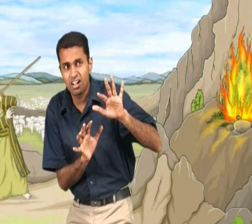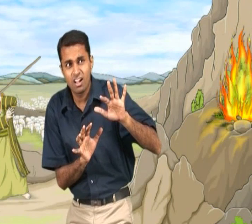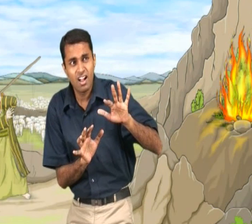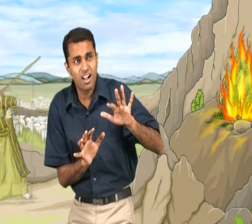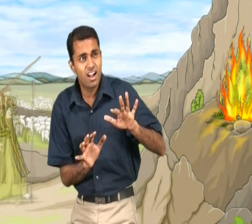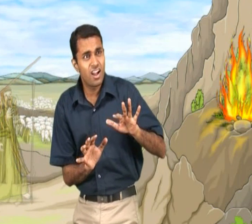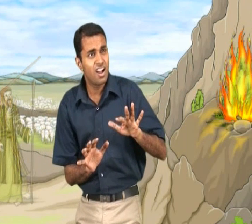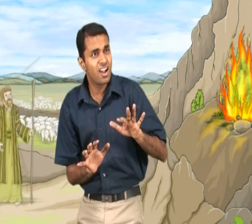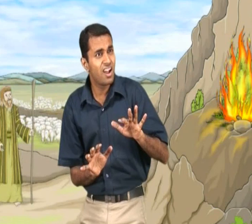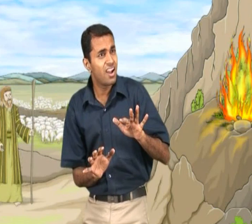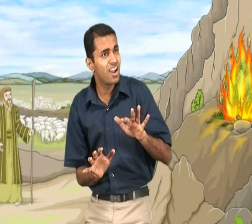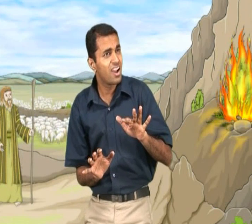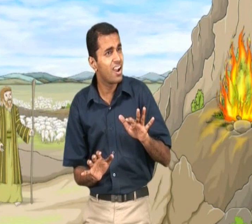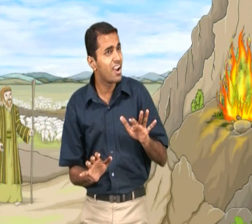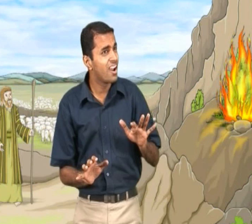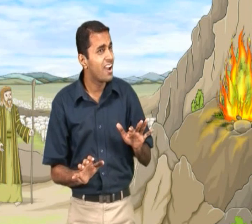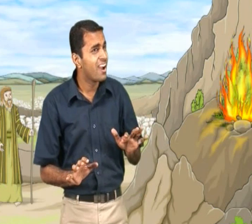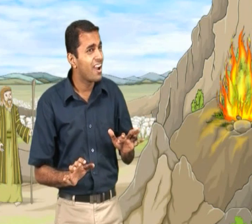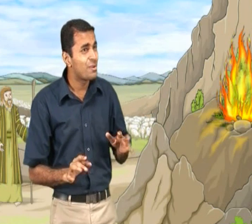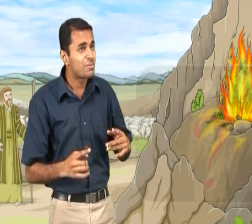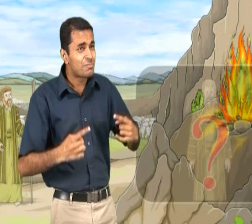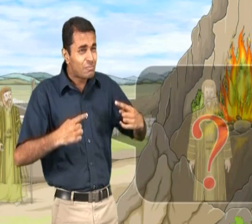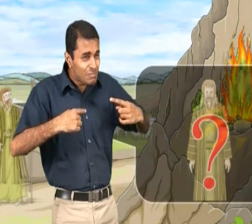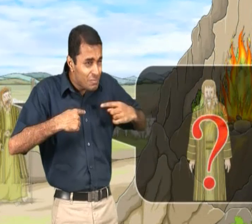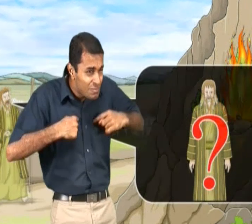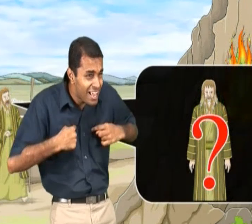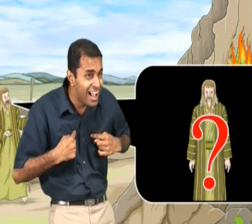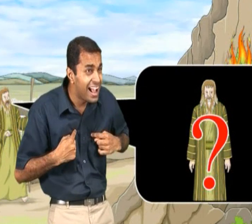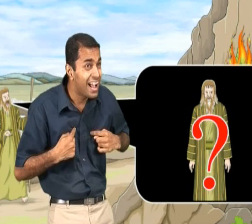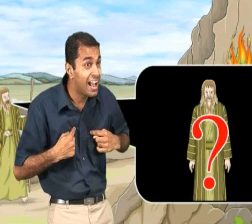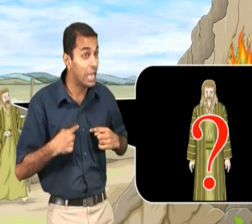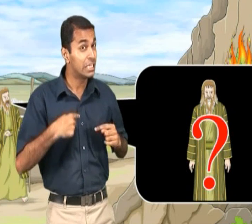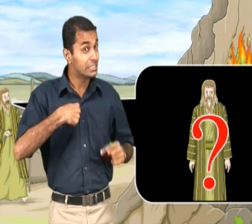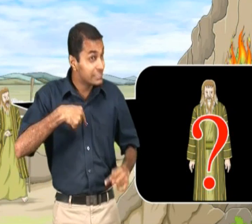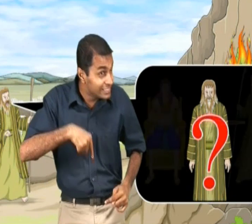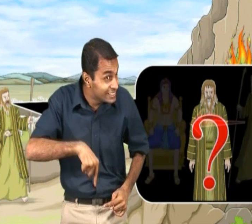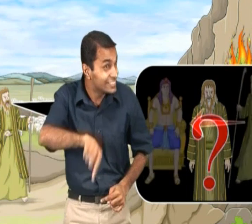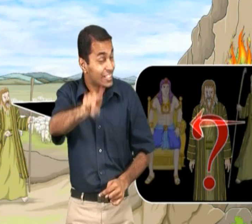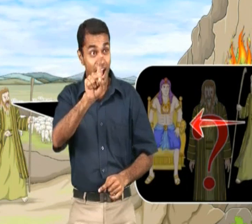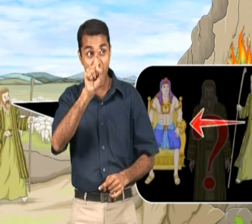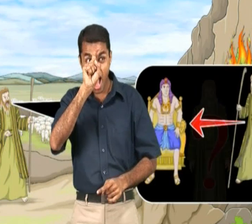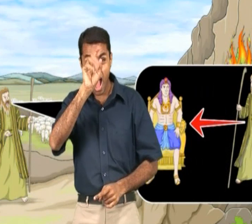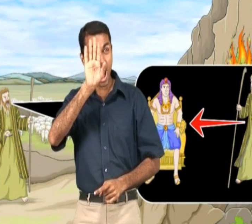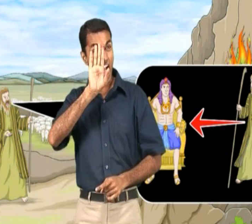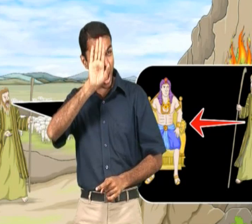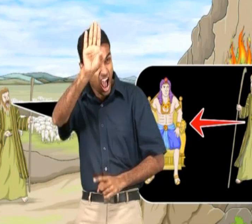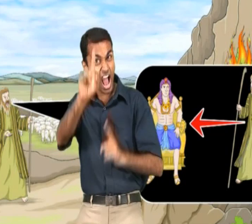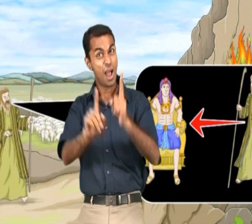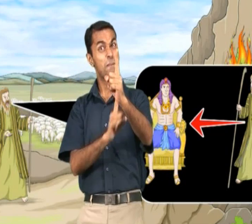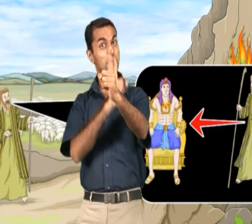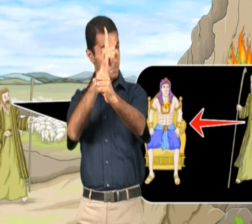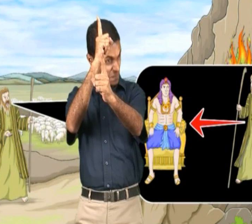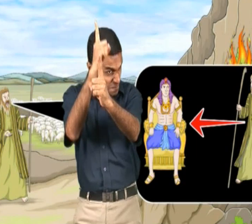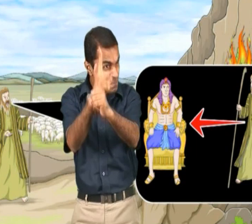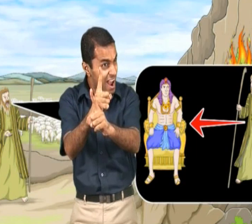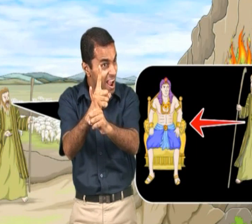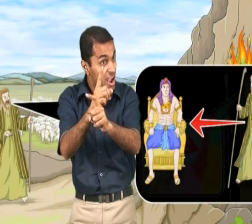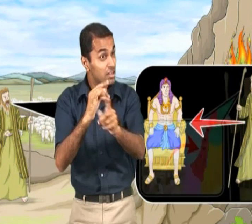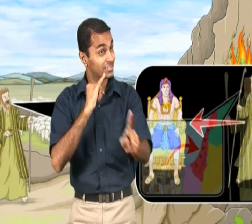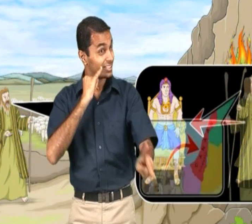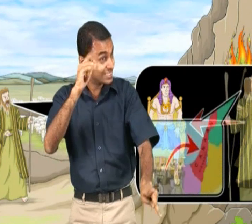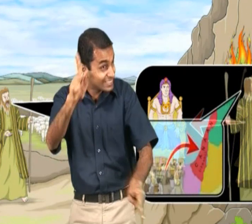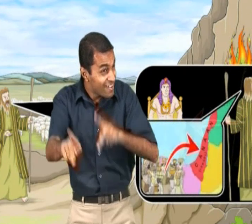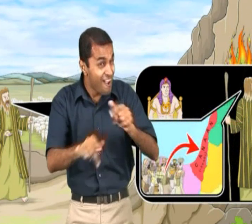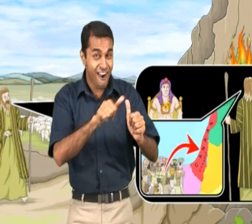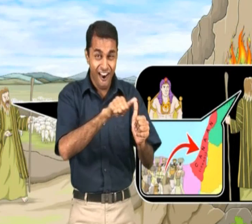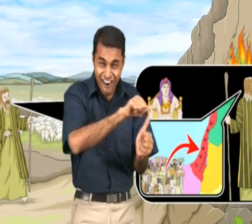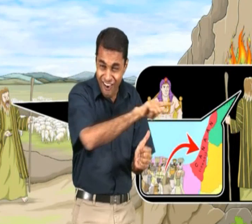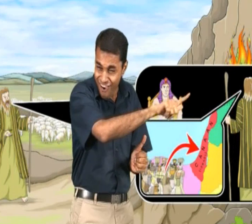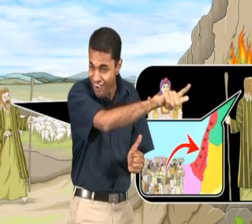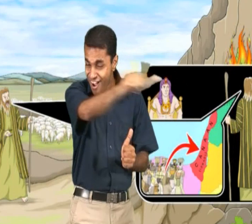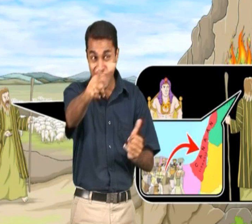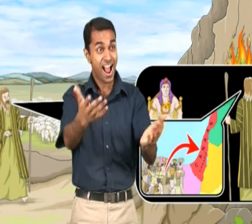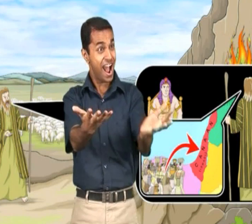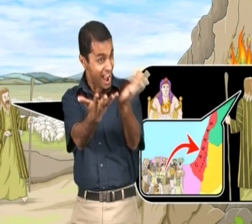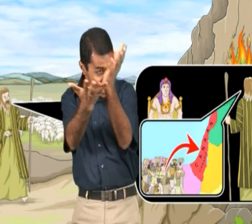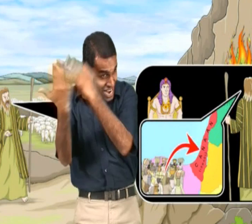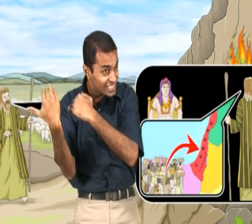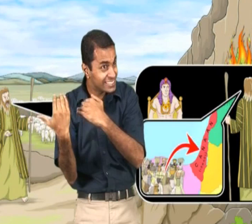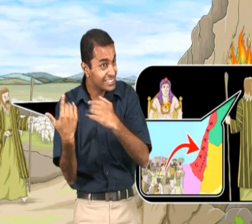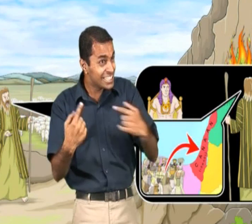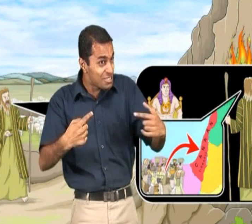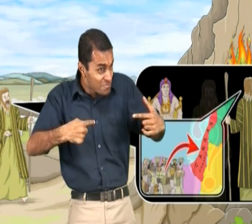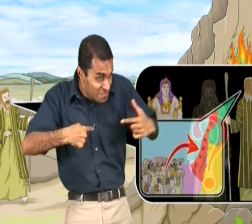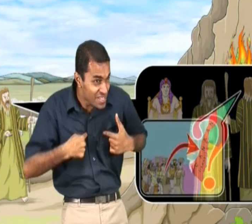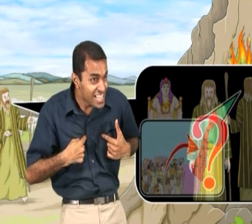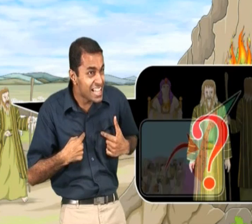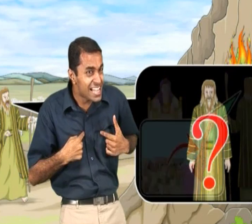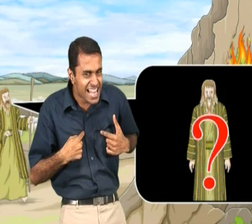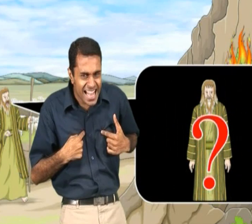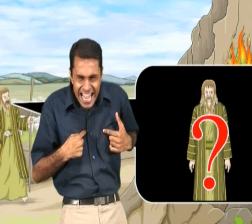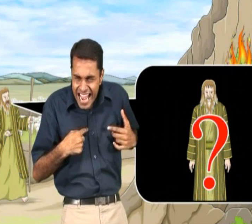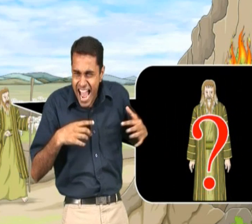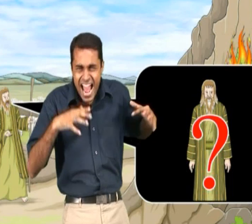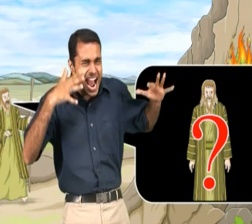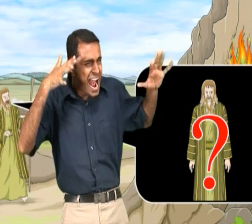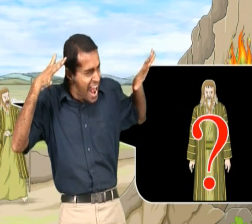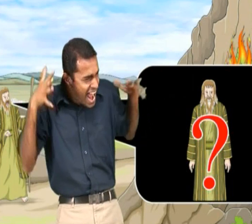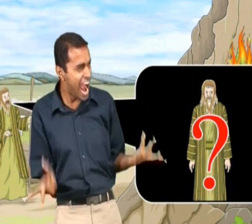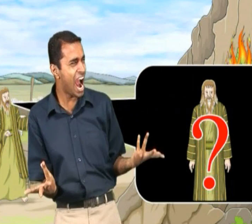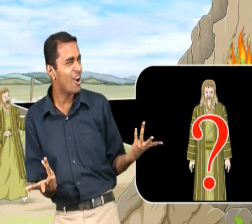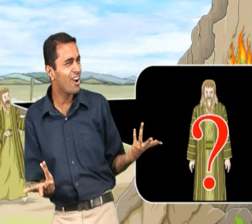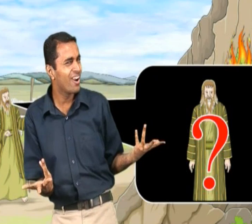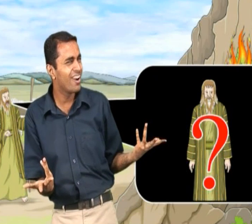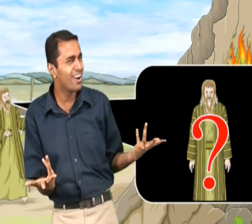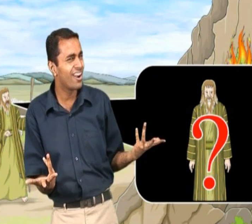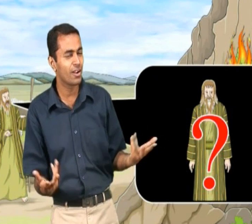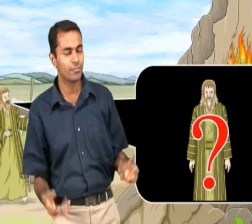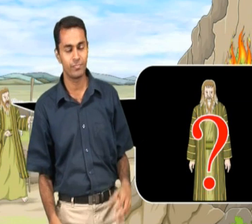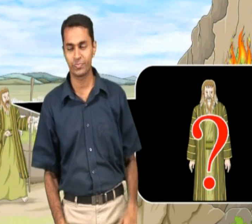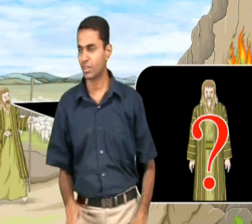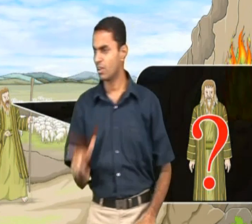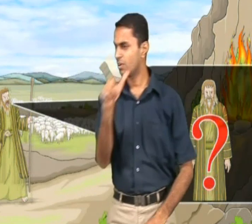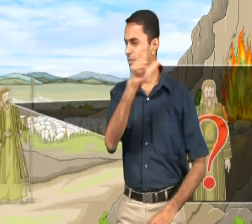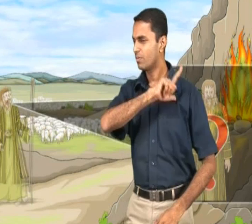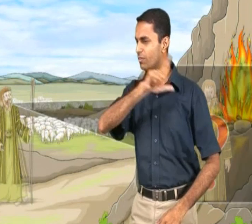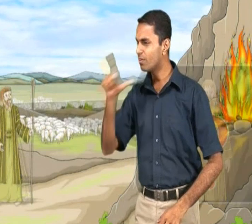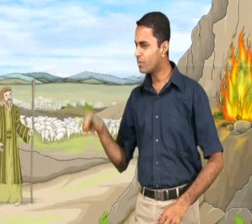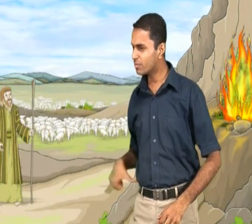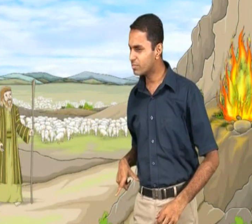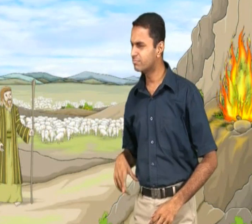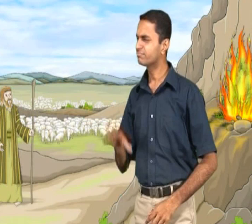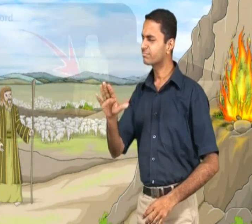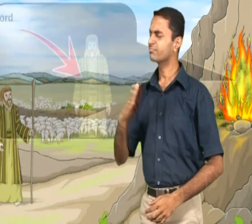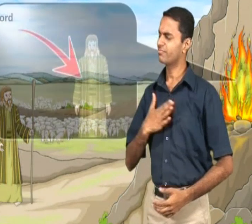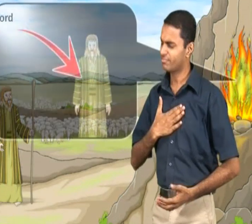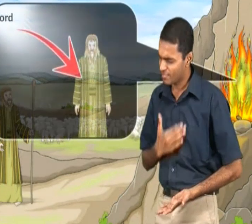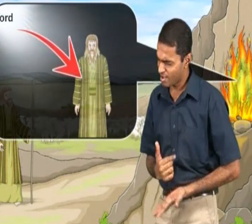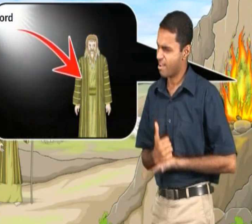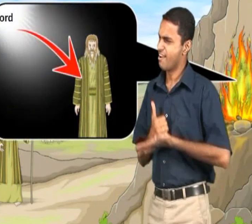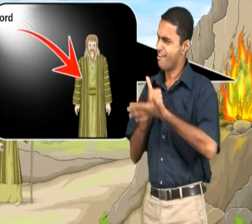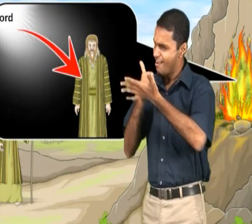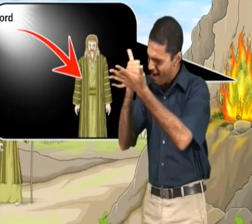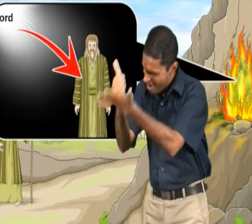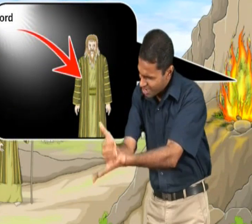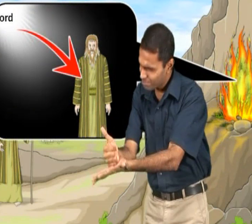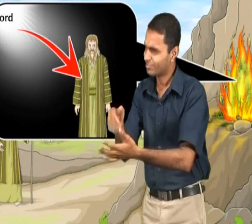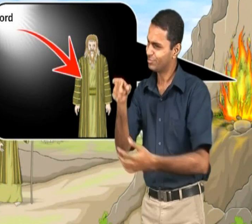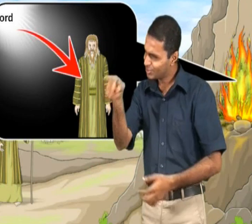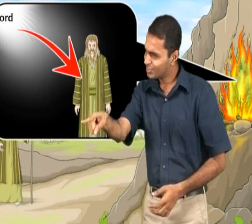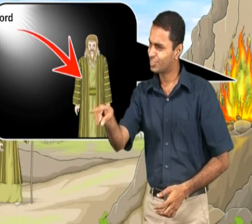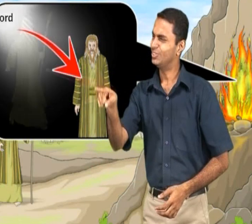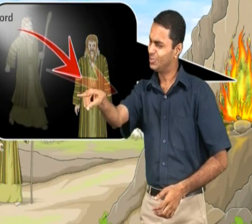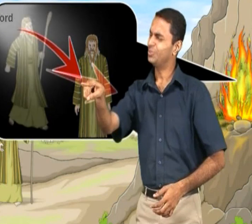But Moses asked God, “Who am I, that I should go to Pharaoh and bring the Israelites out of Egypt?”